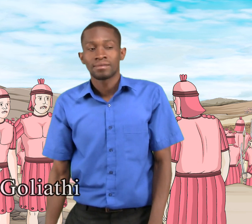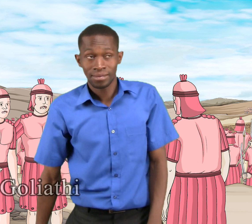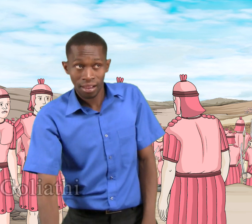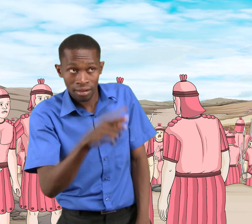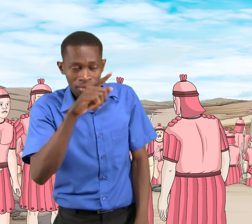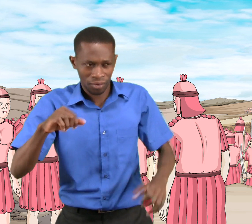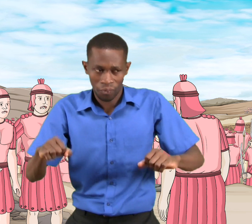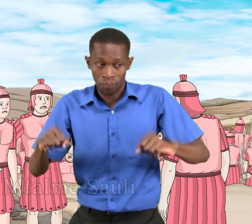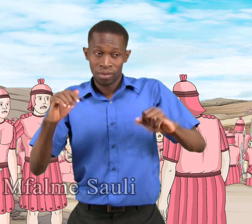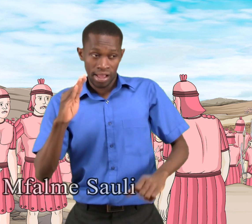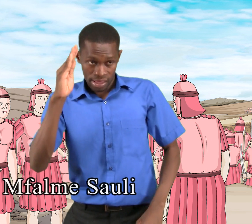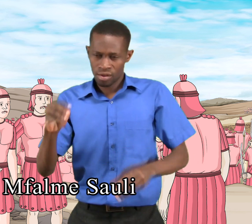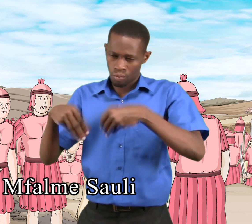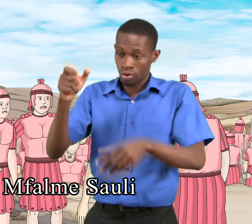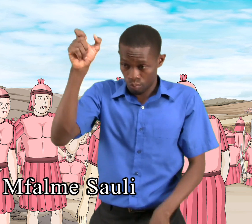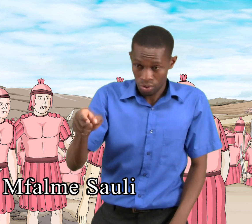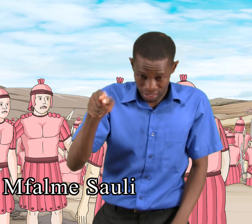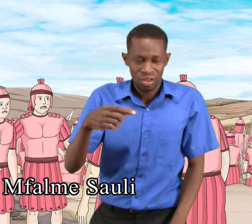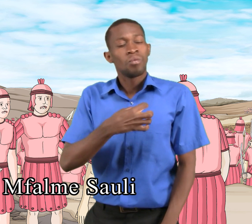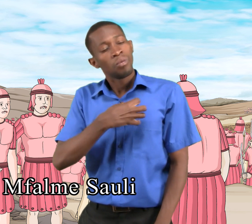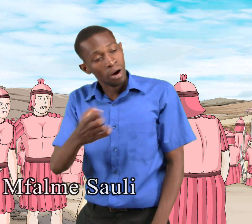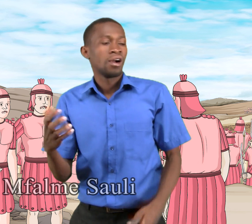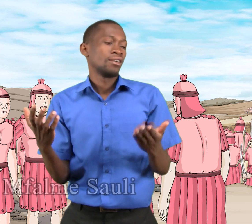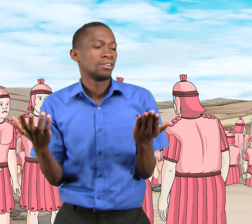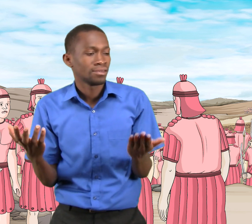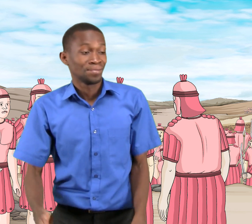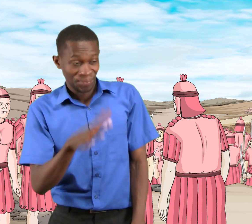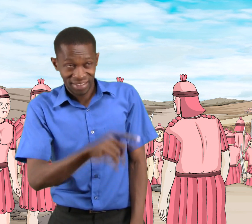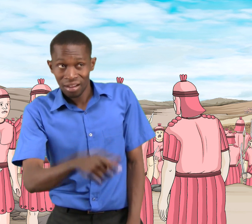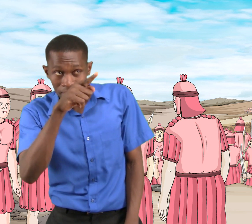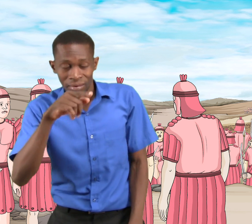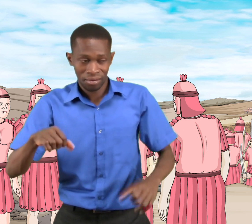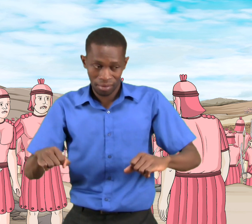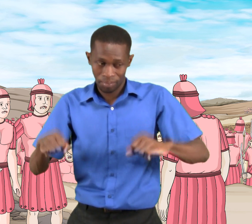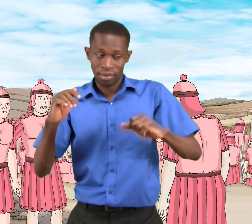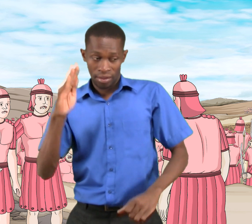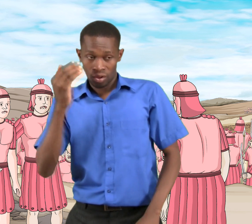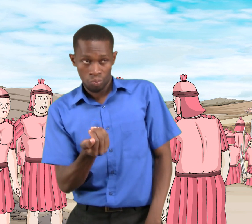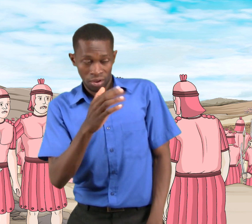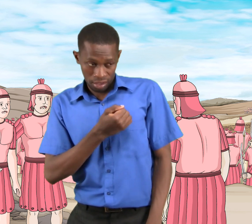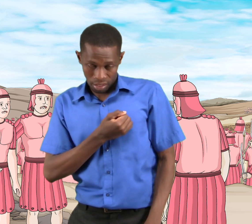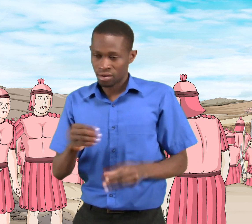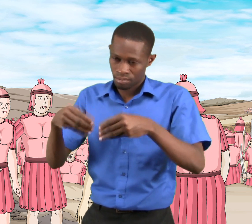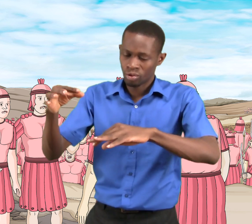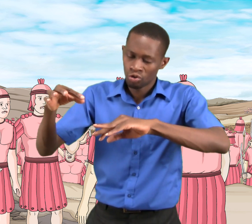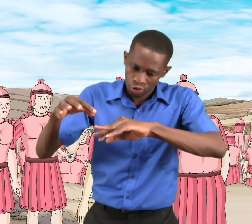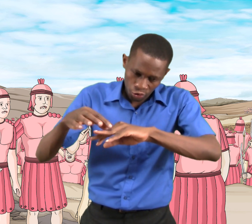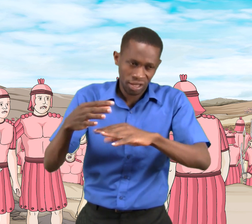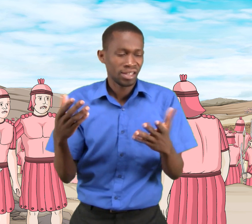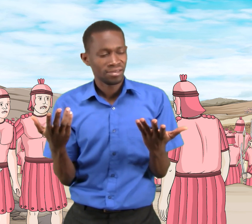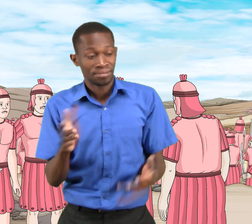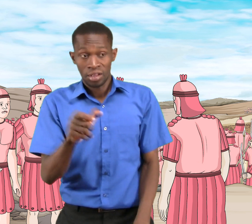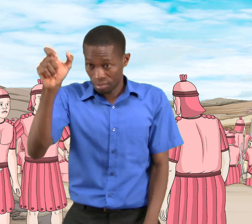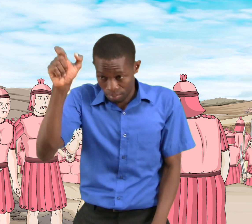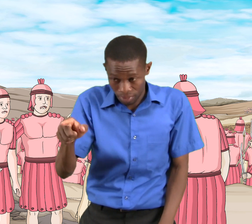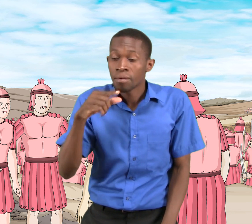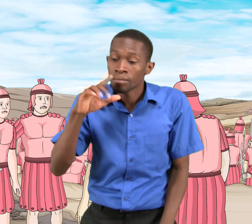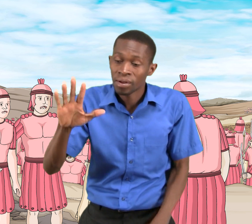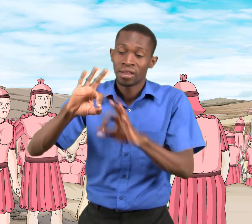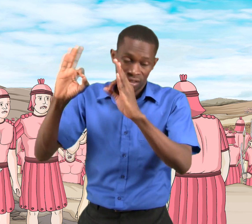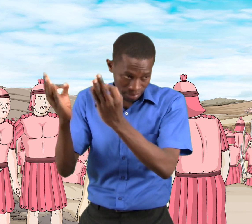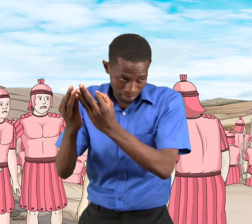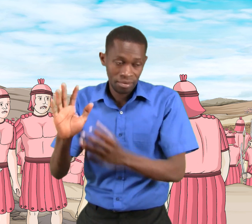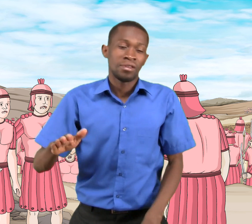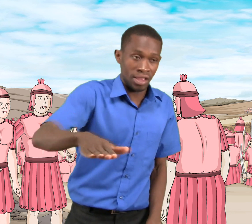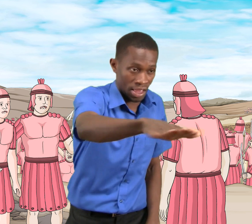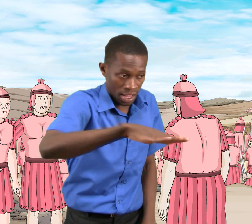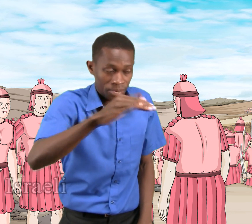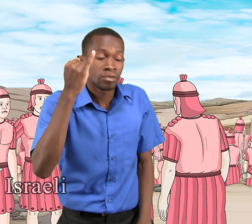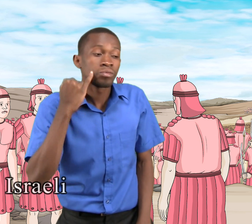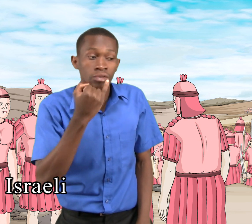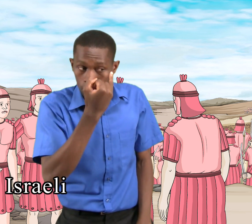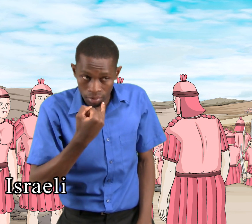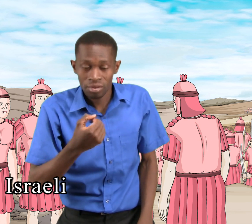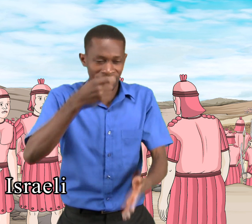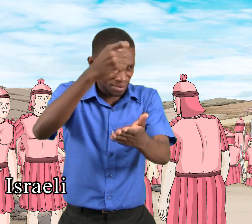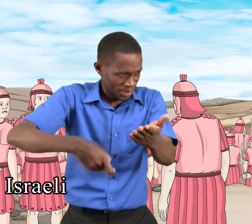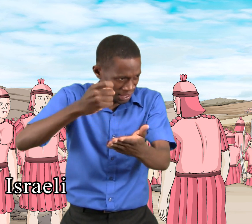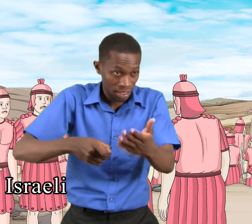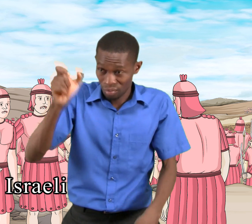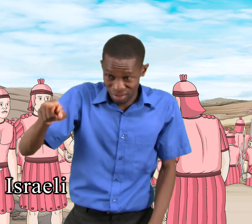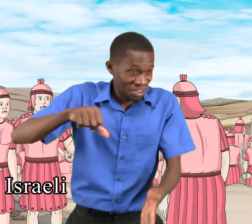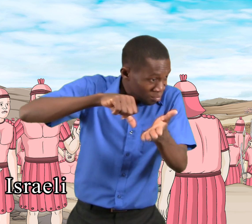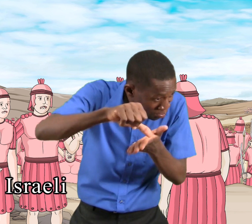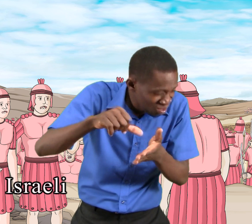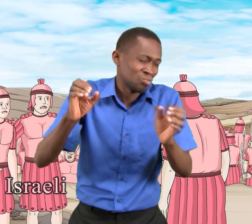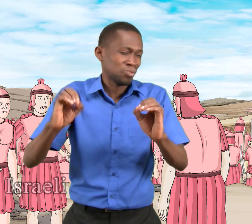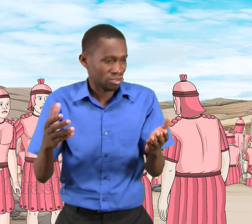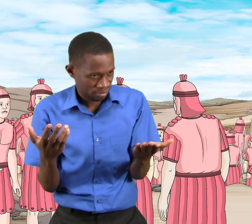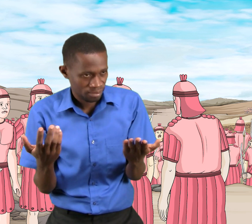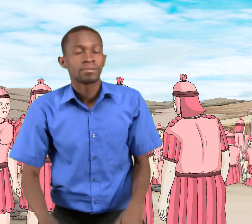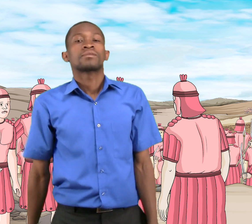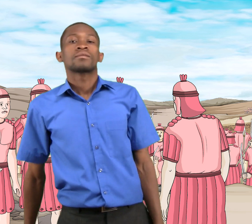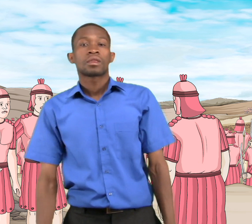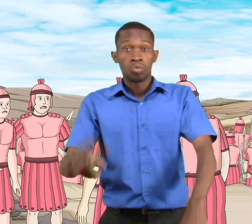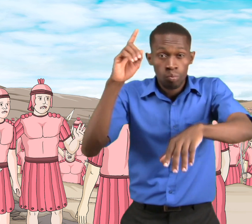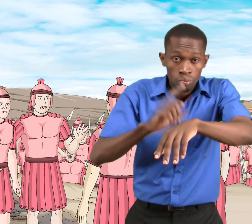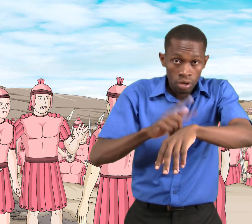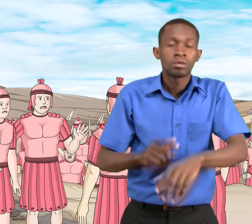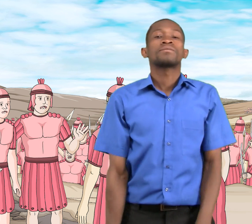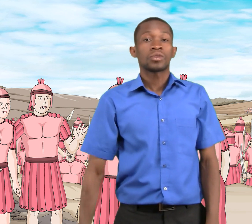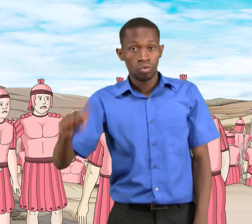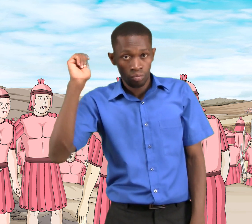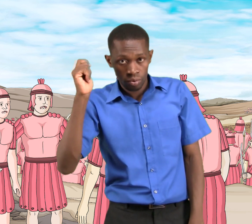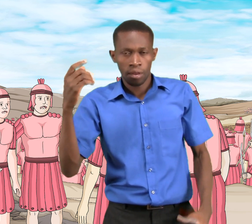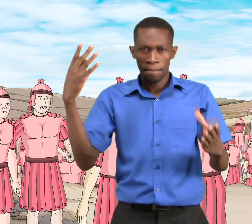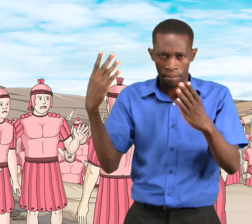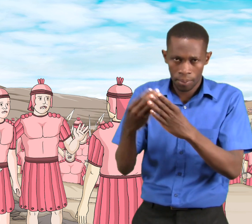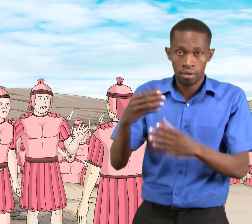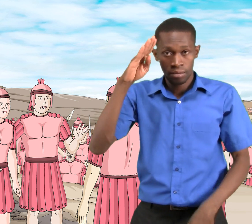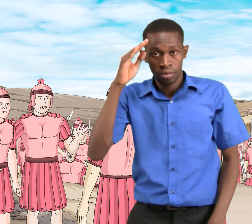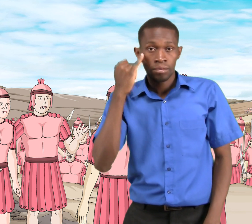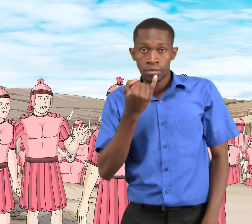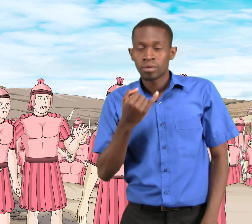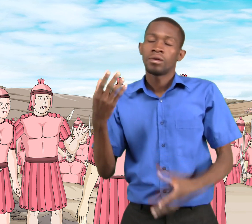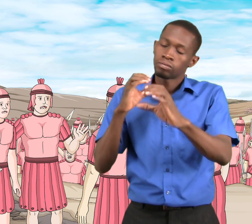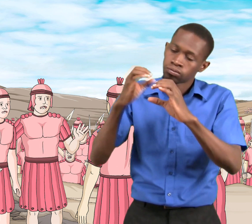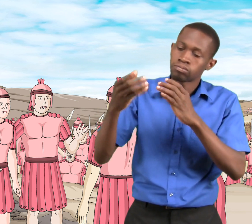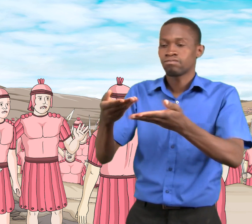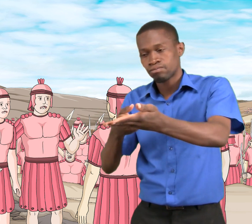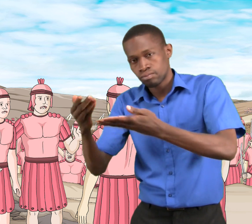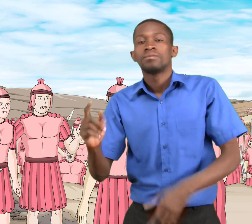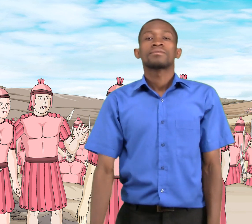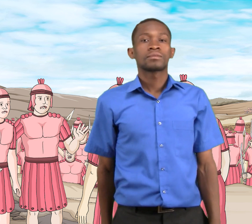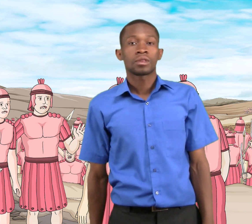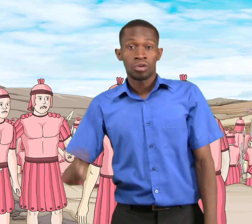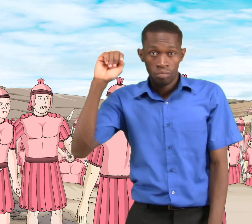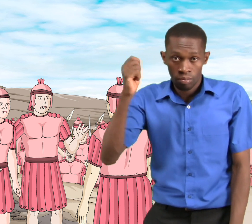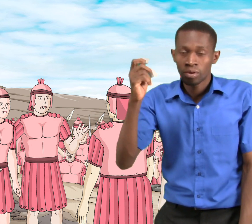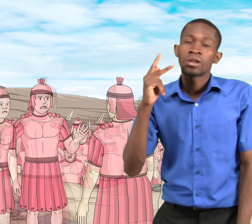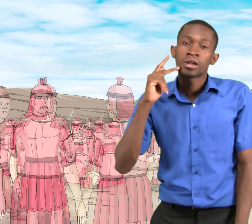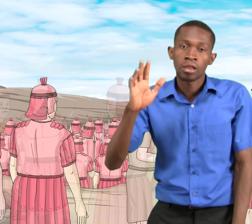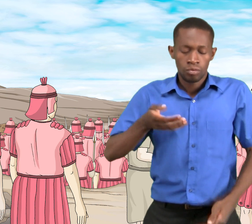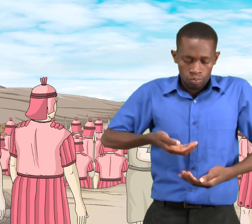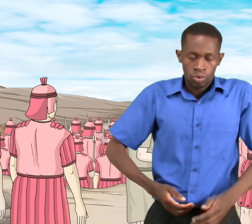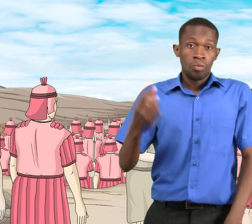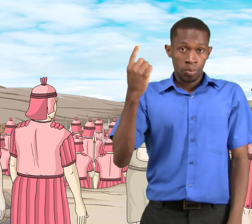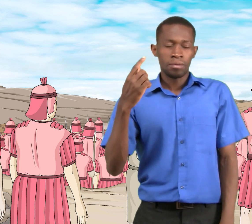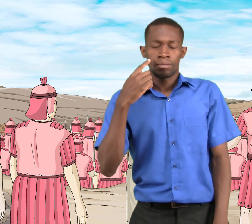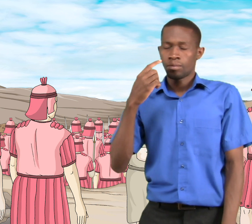The people told him about the offer, saying, “That is what will be done for the man who kills him.”